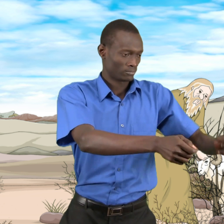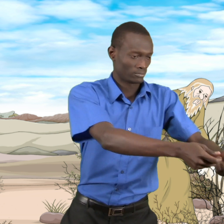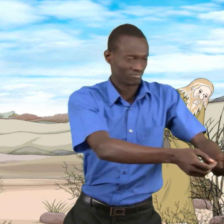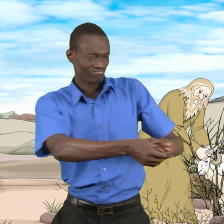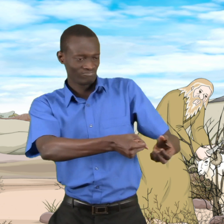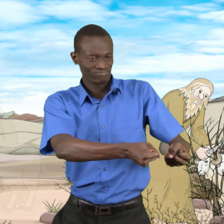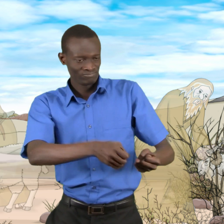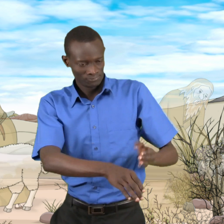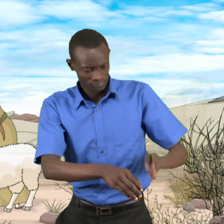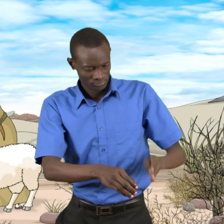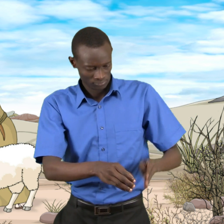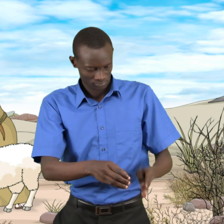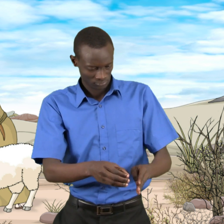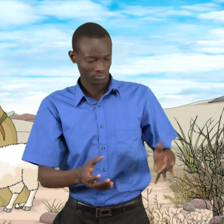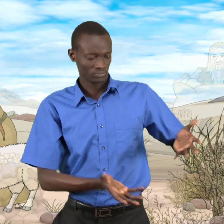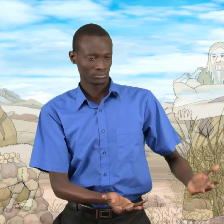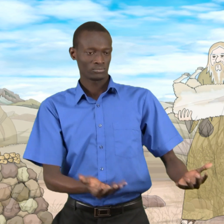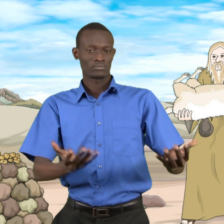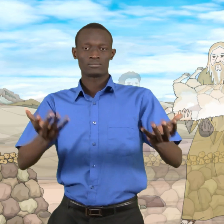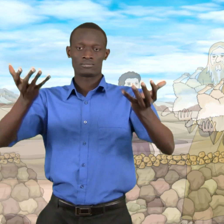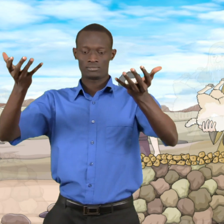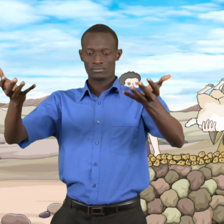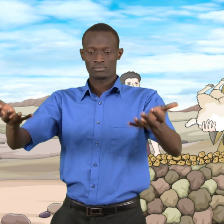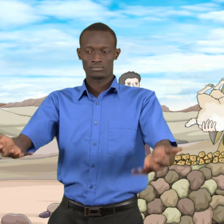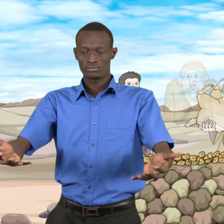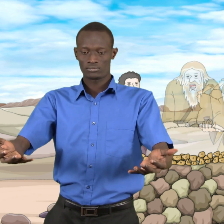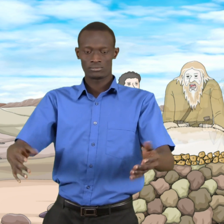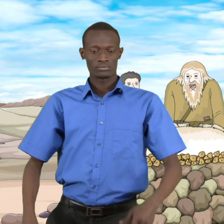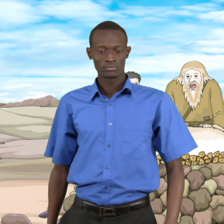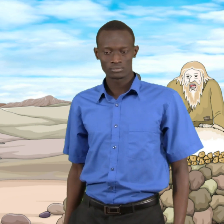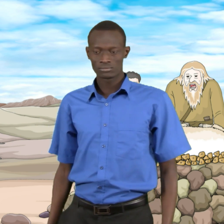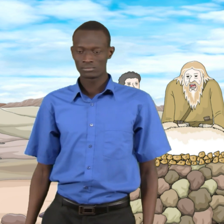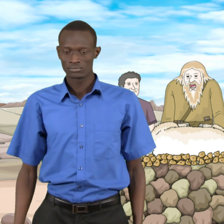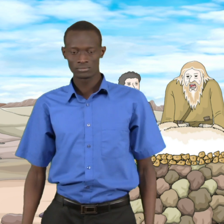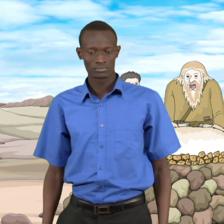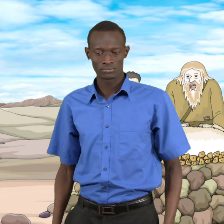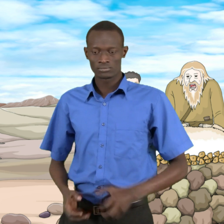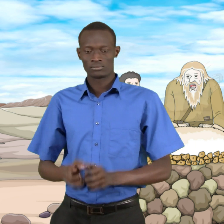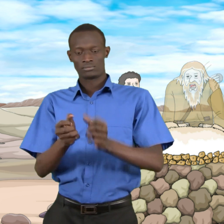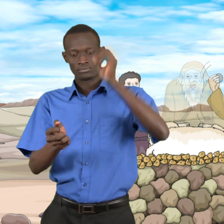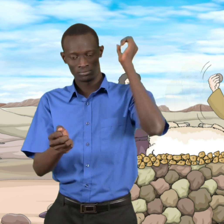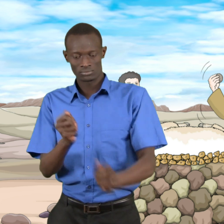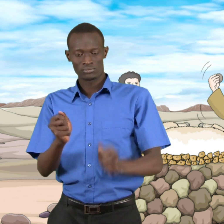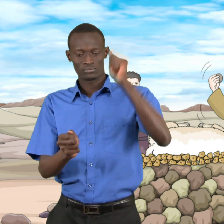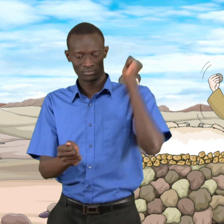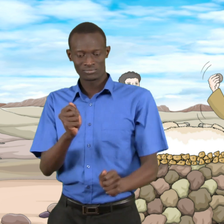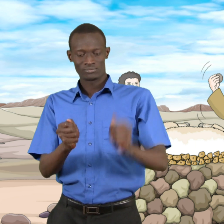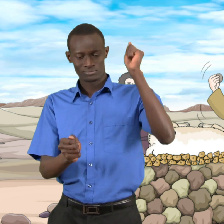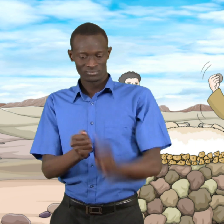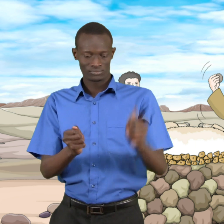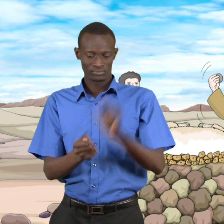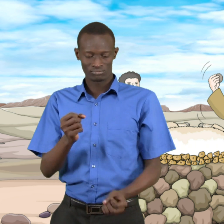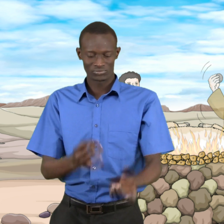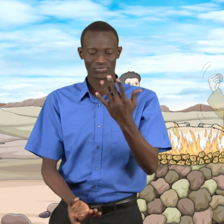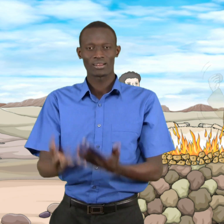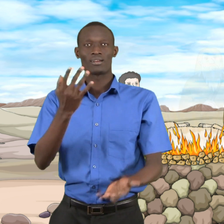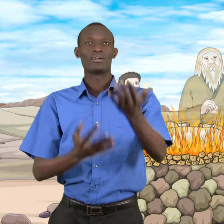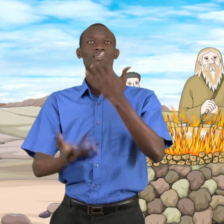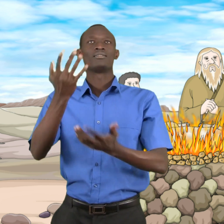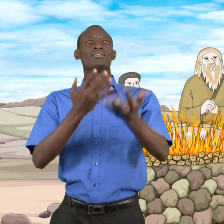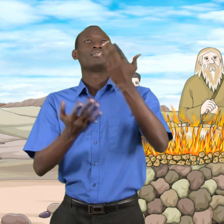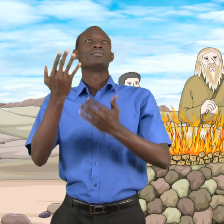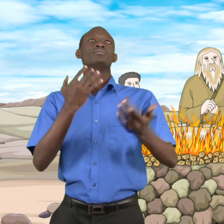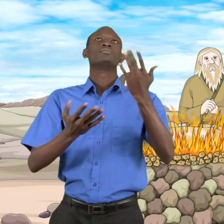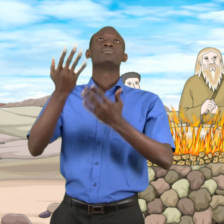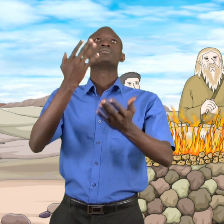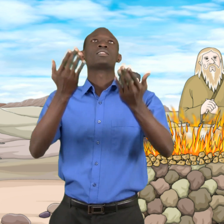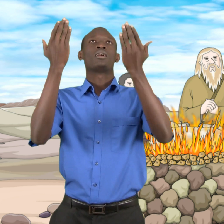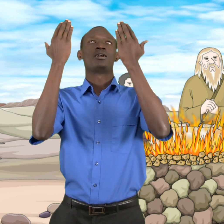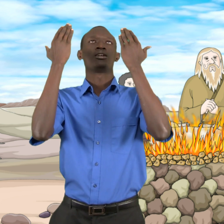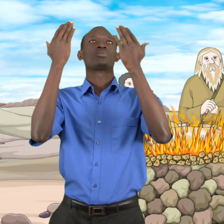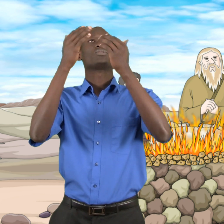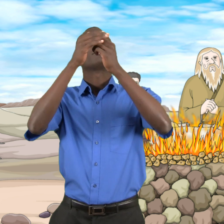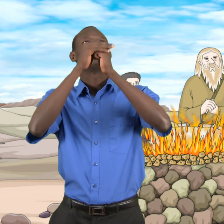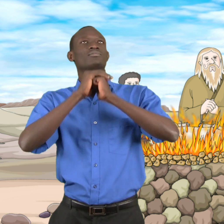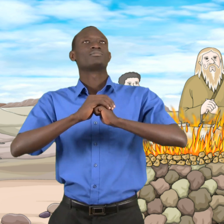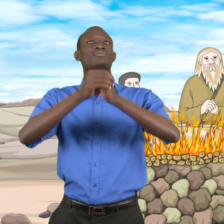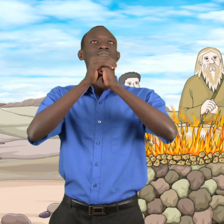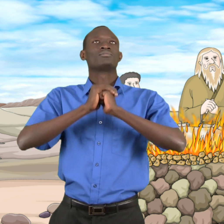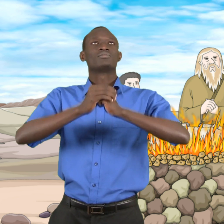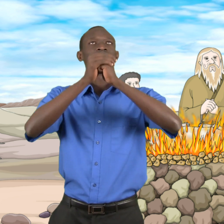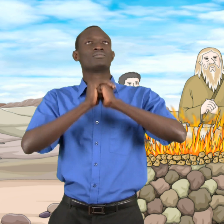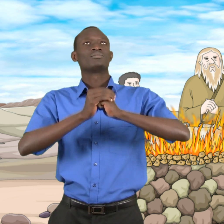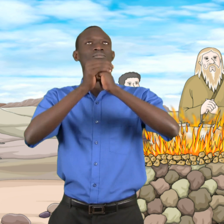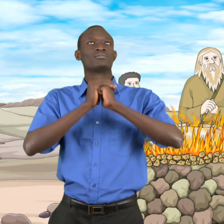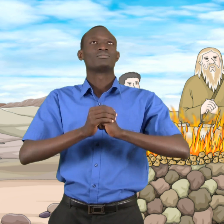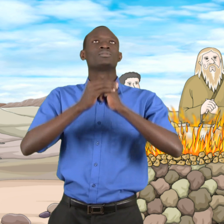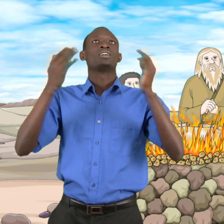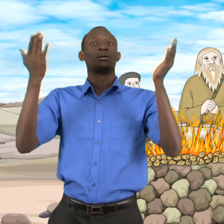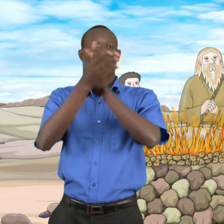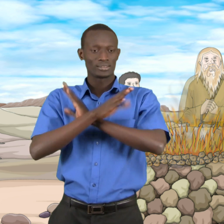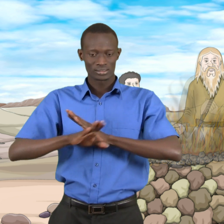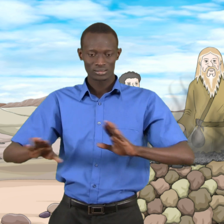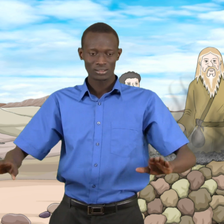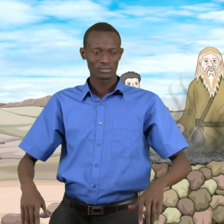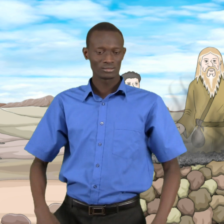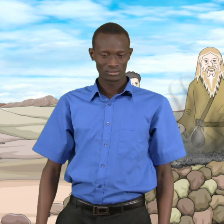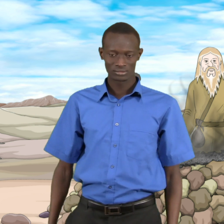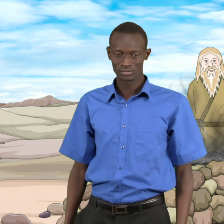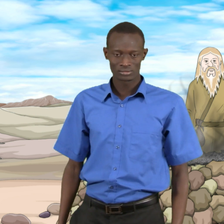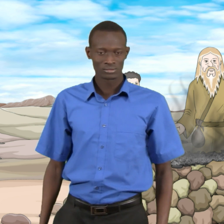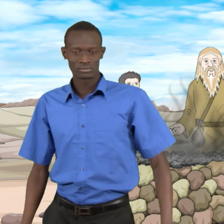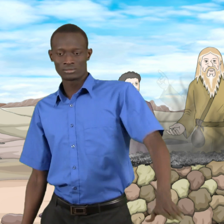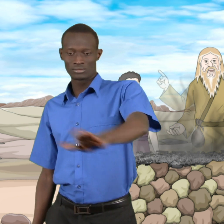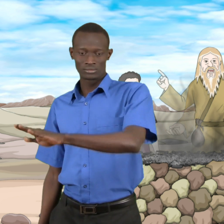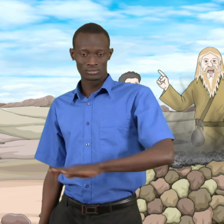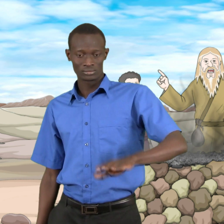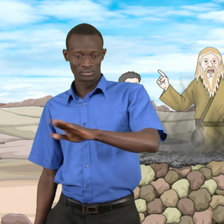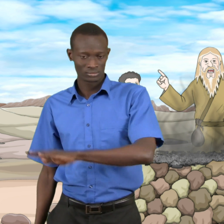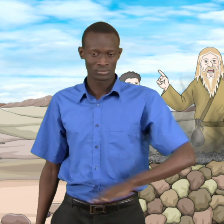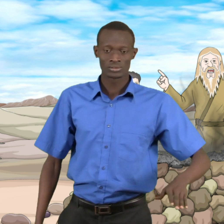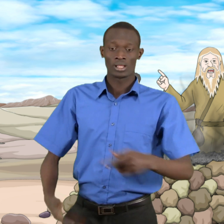So he went and took the ram and offered it as a burnt offering in place of his son.